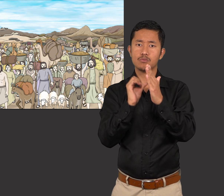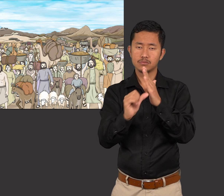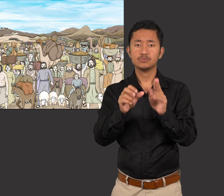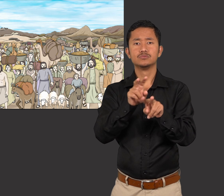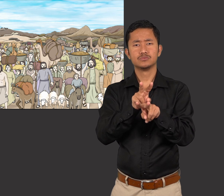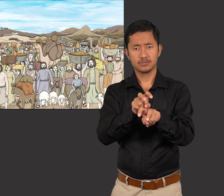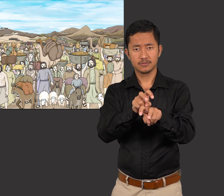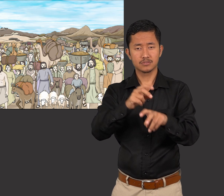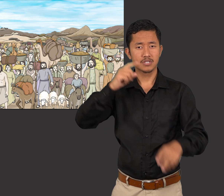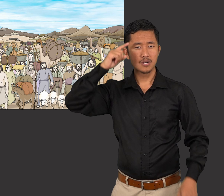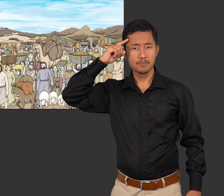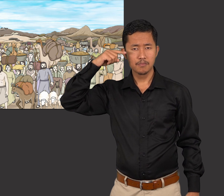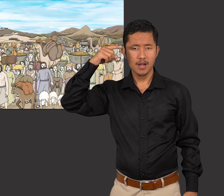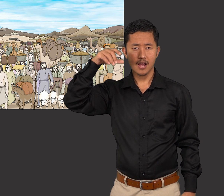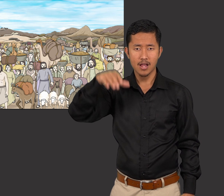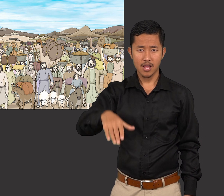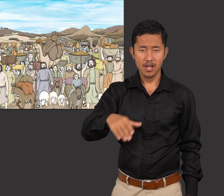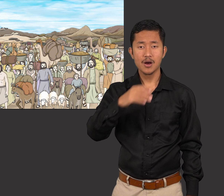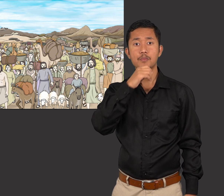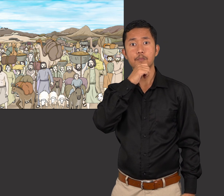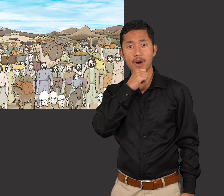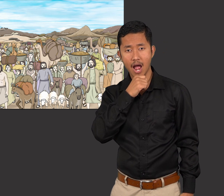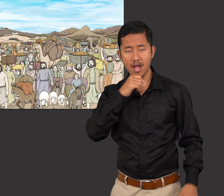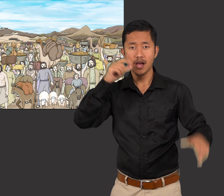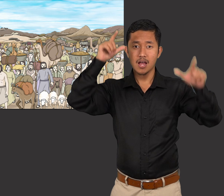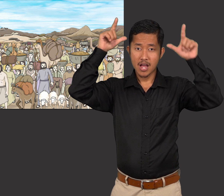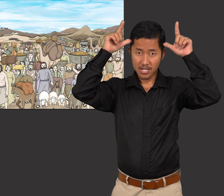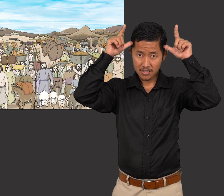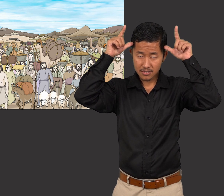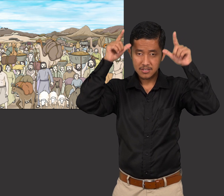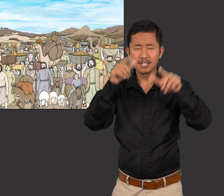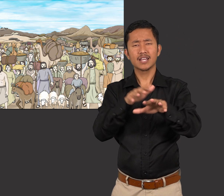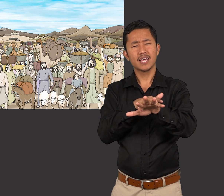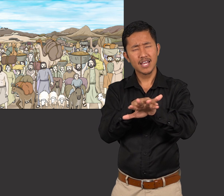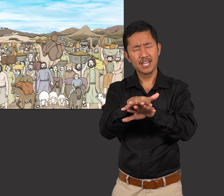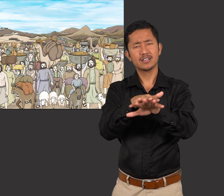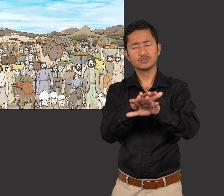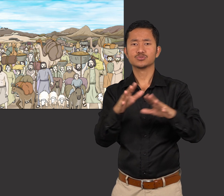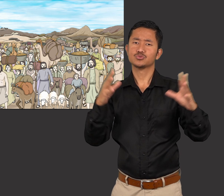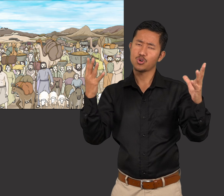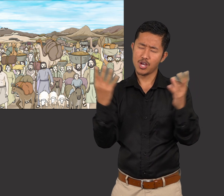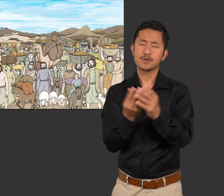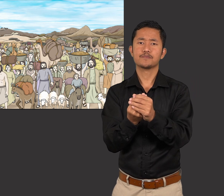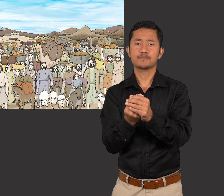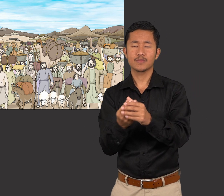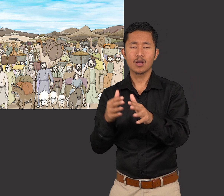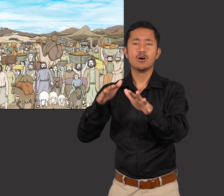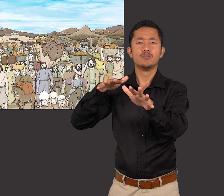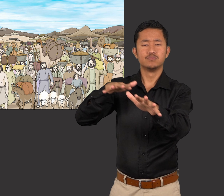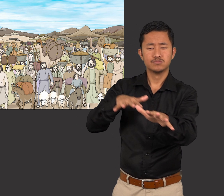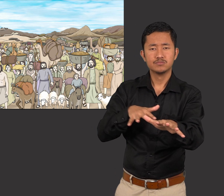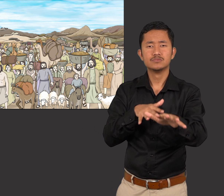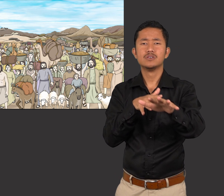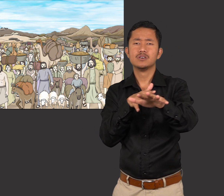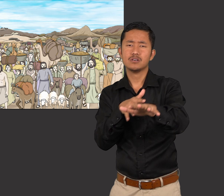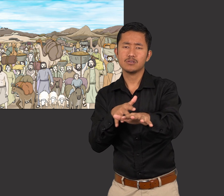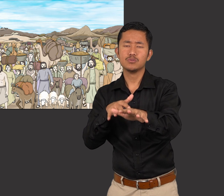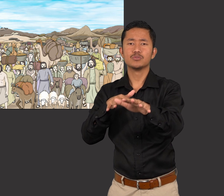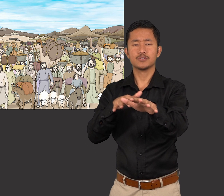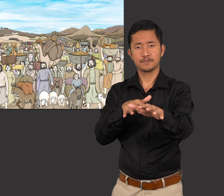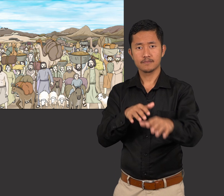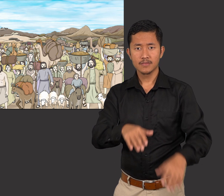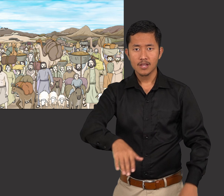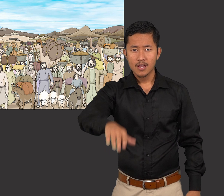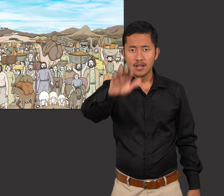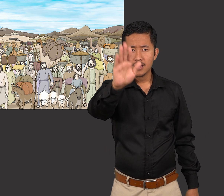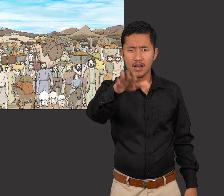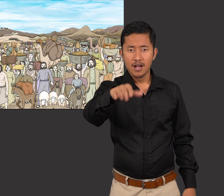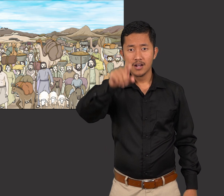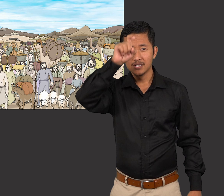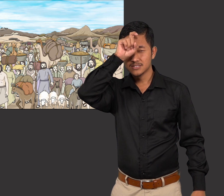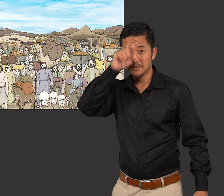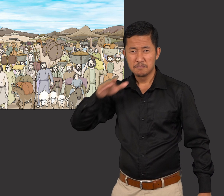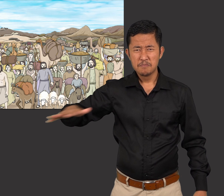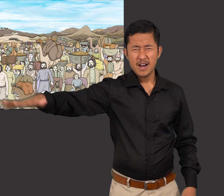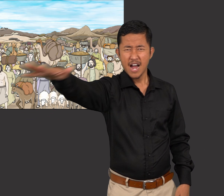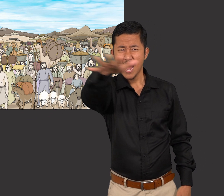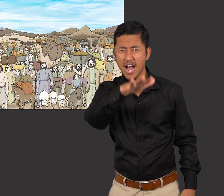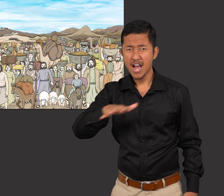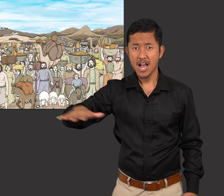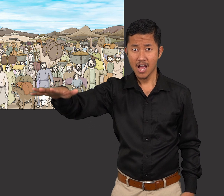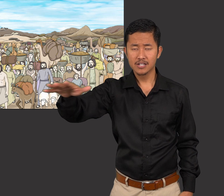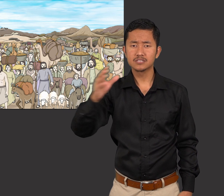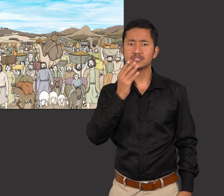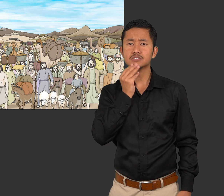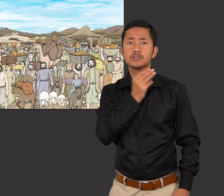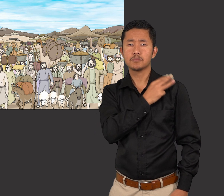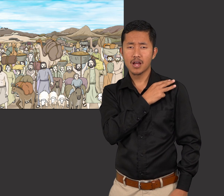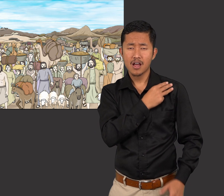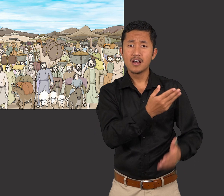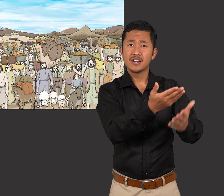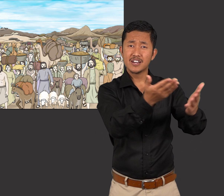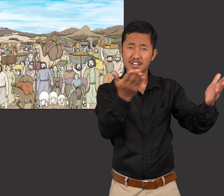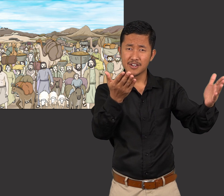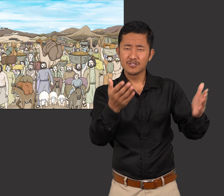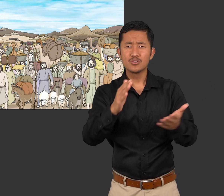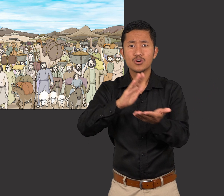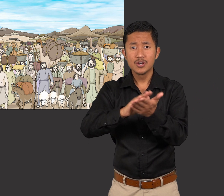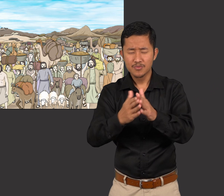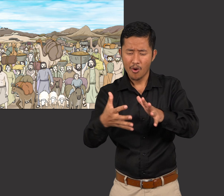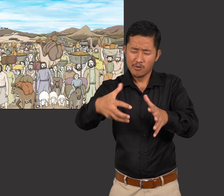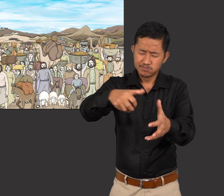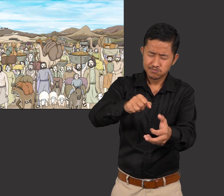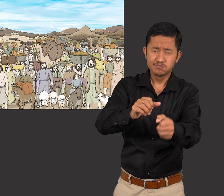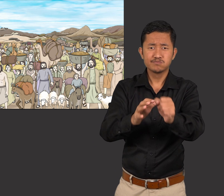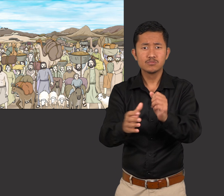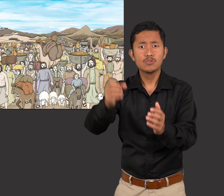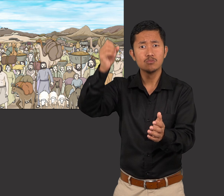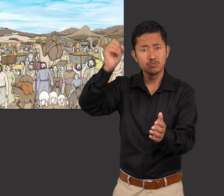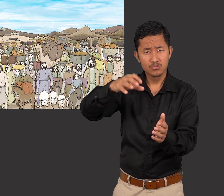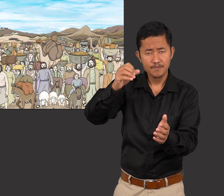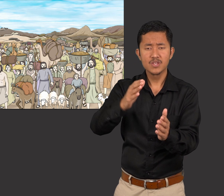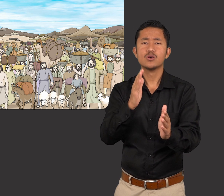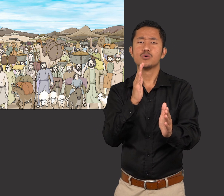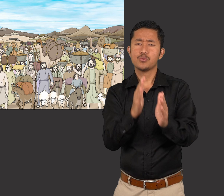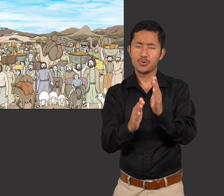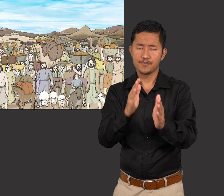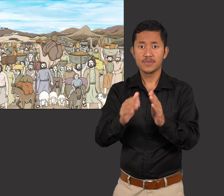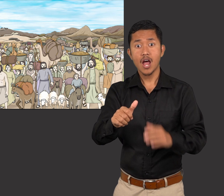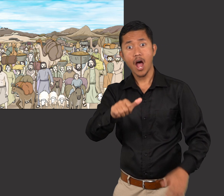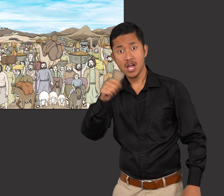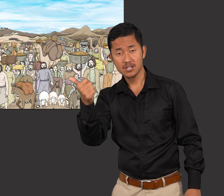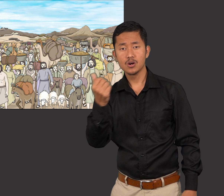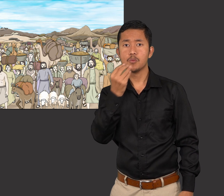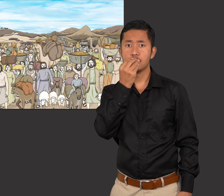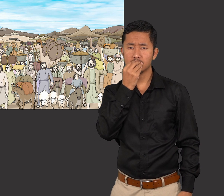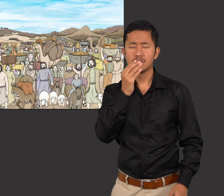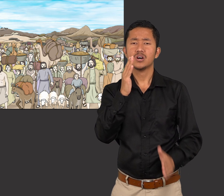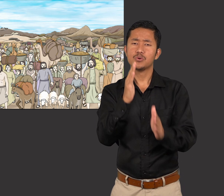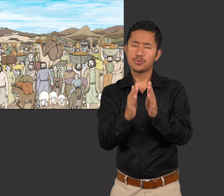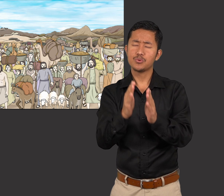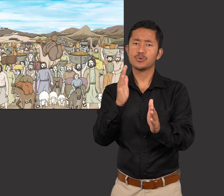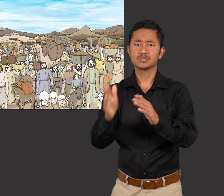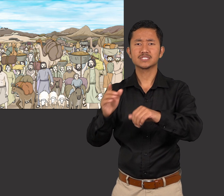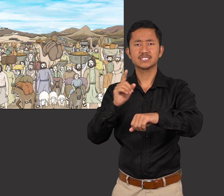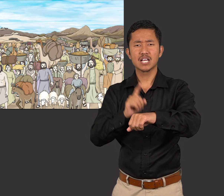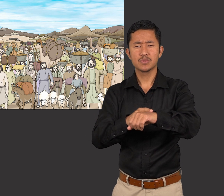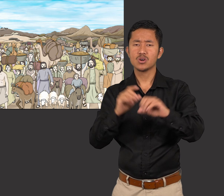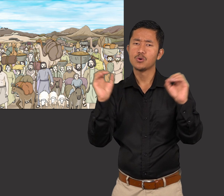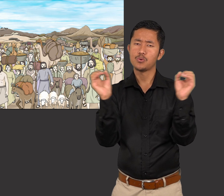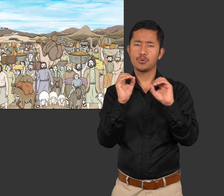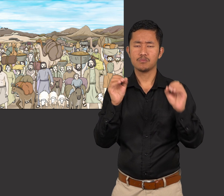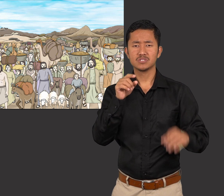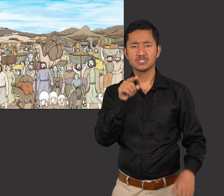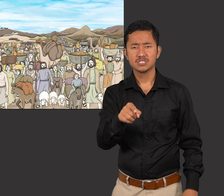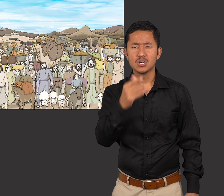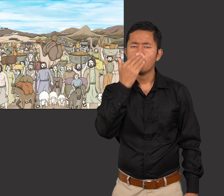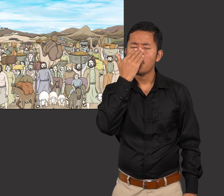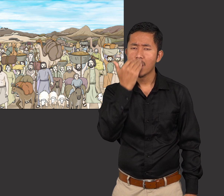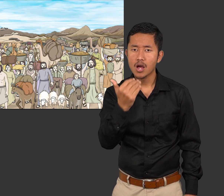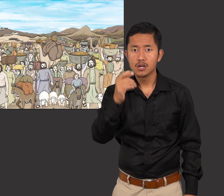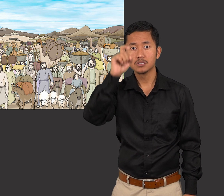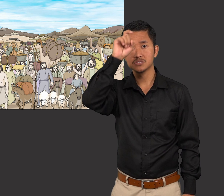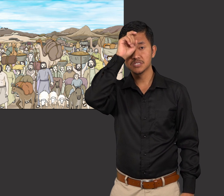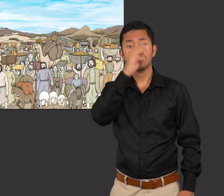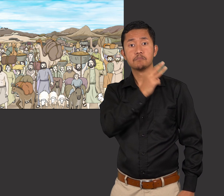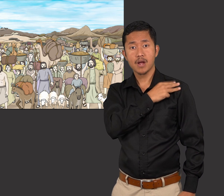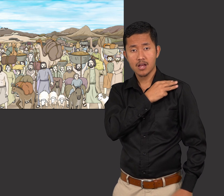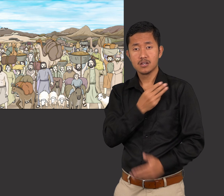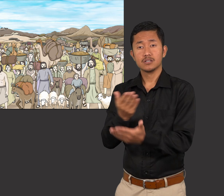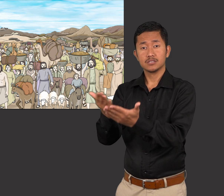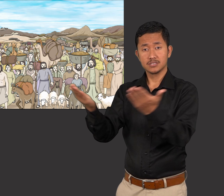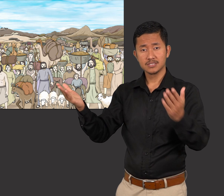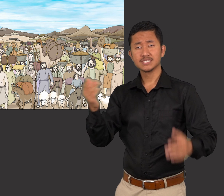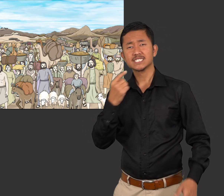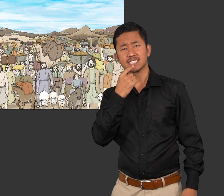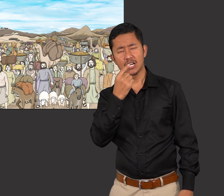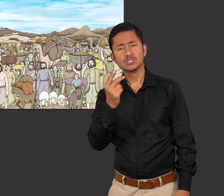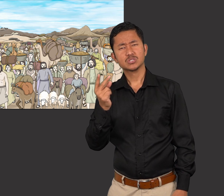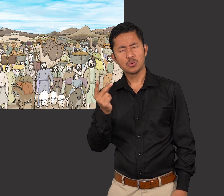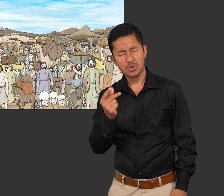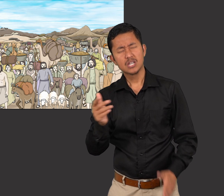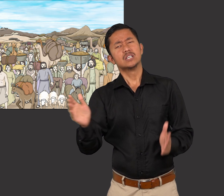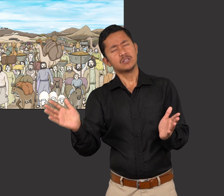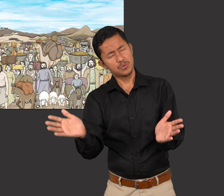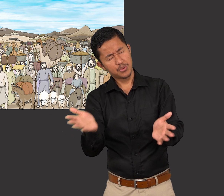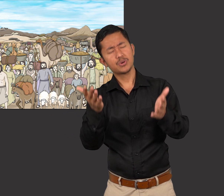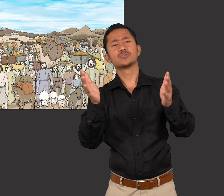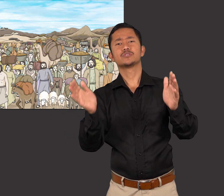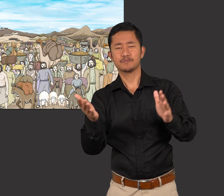Since their dough had no leaven, the people baked what they had brought out of Egypt into unleavened loaves.